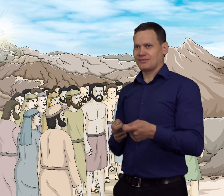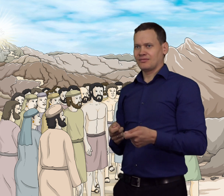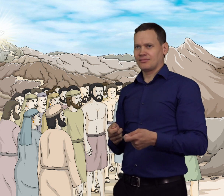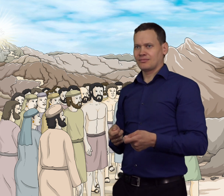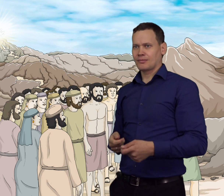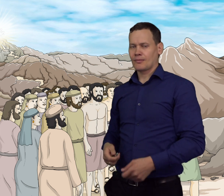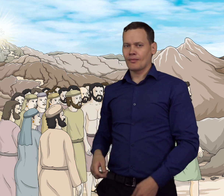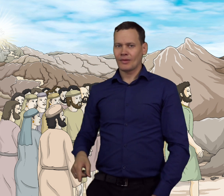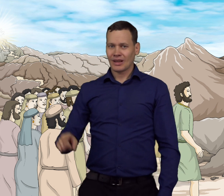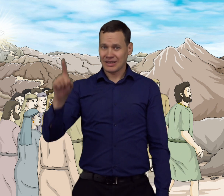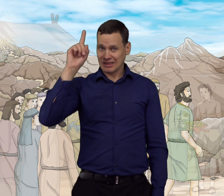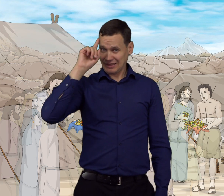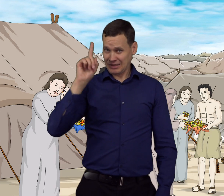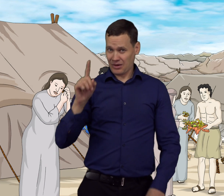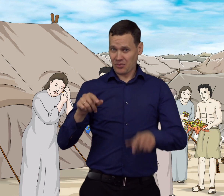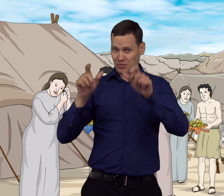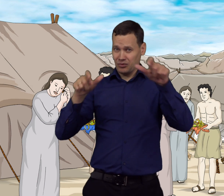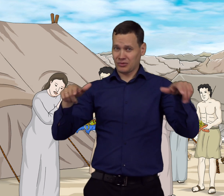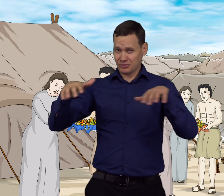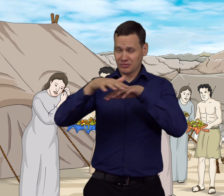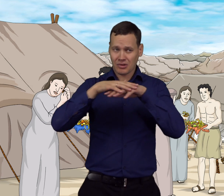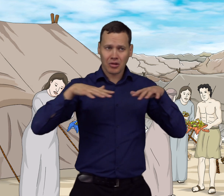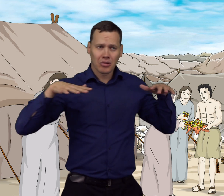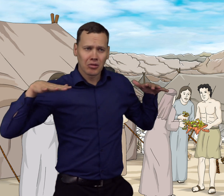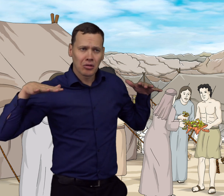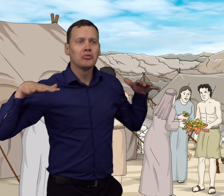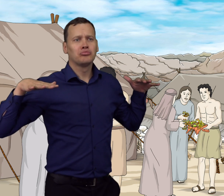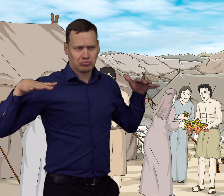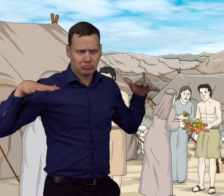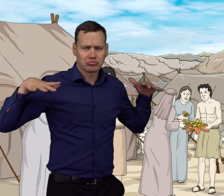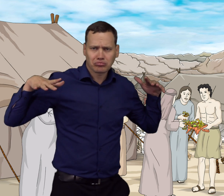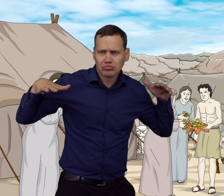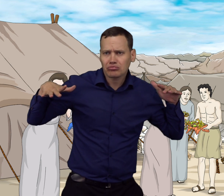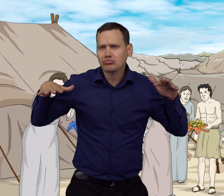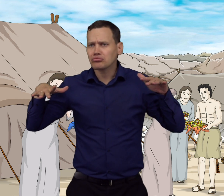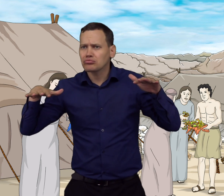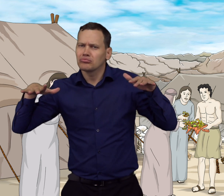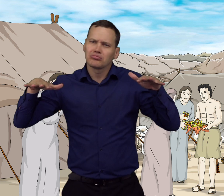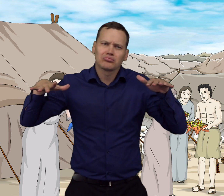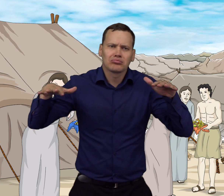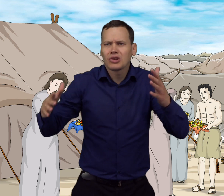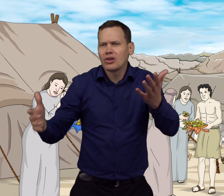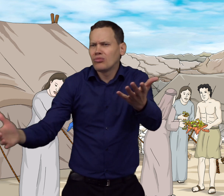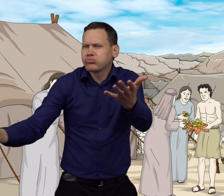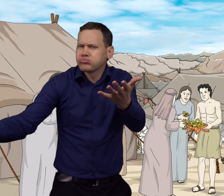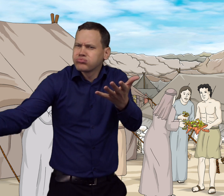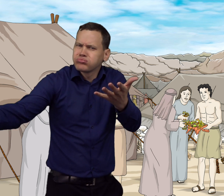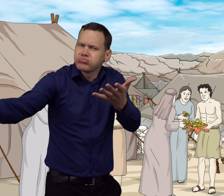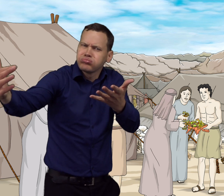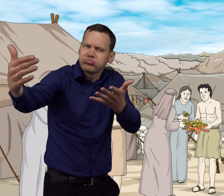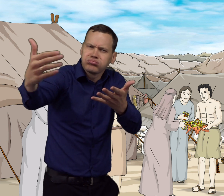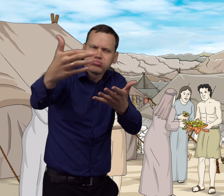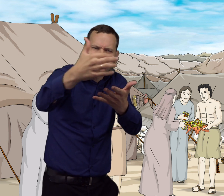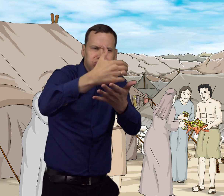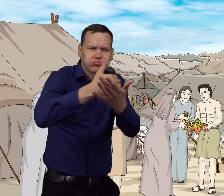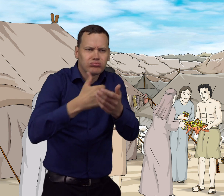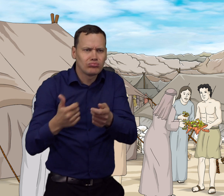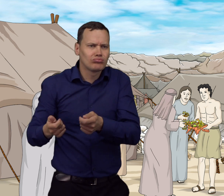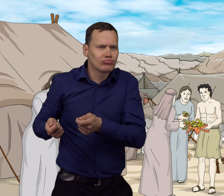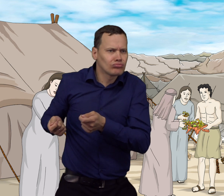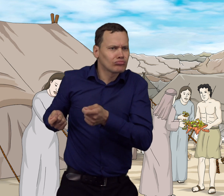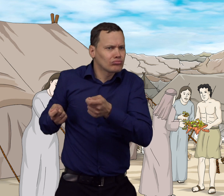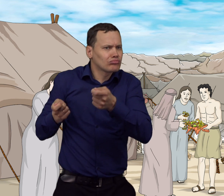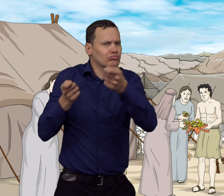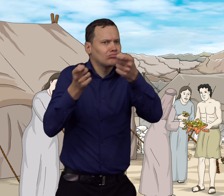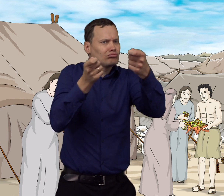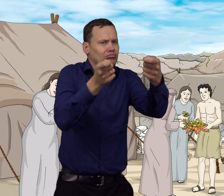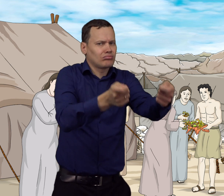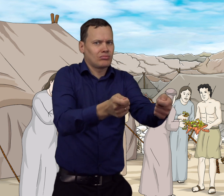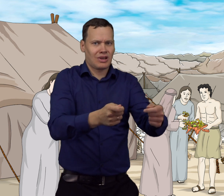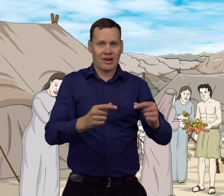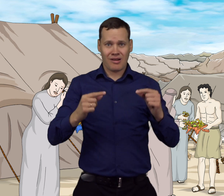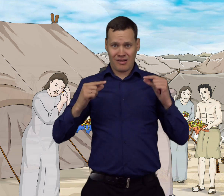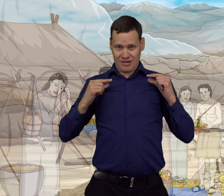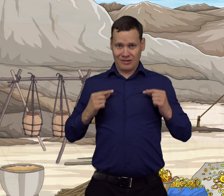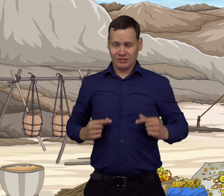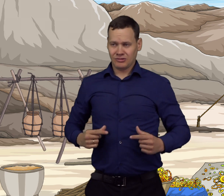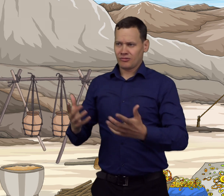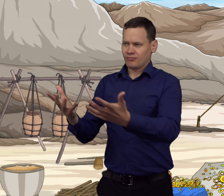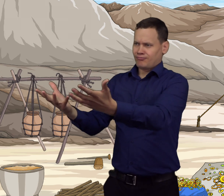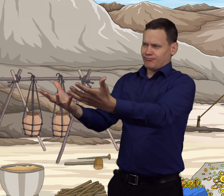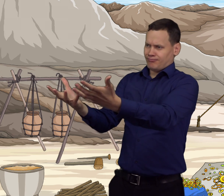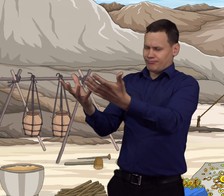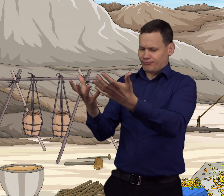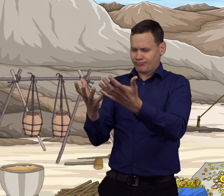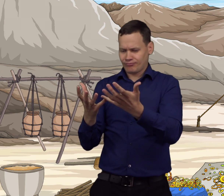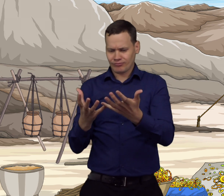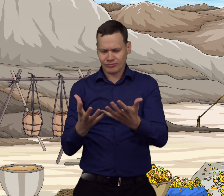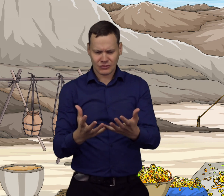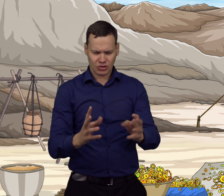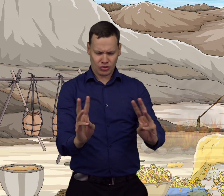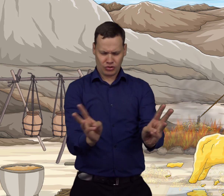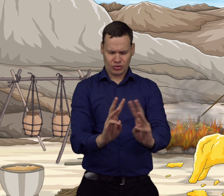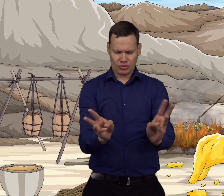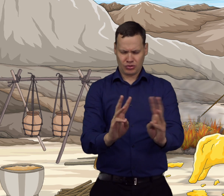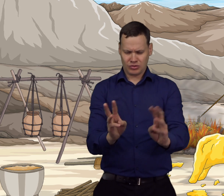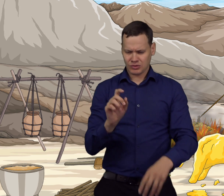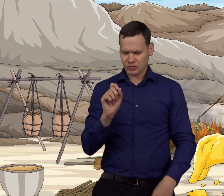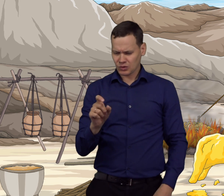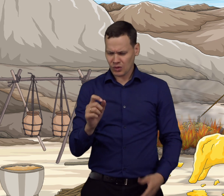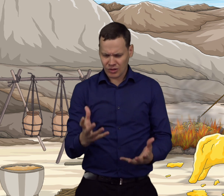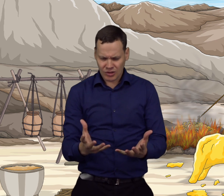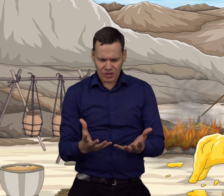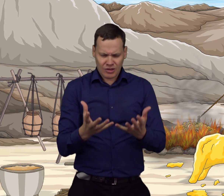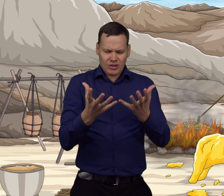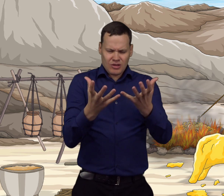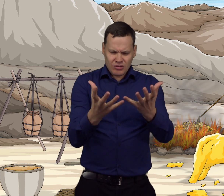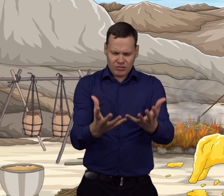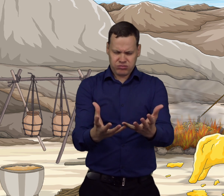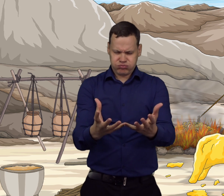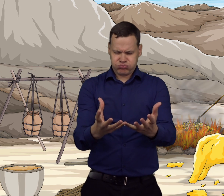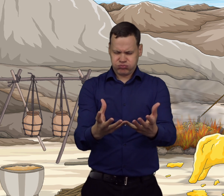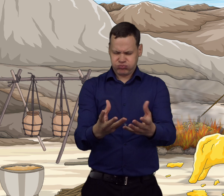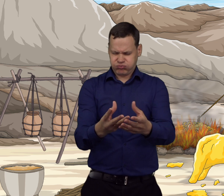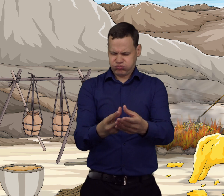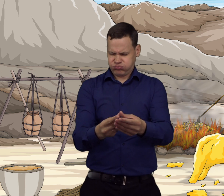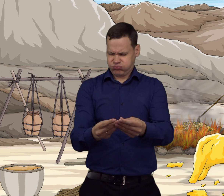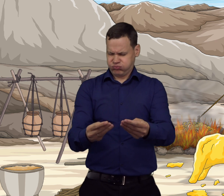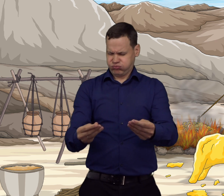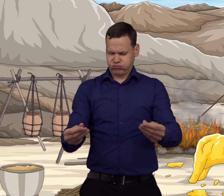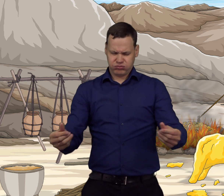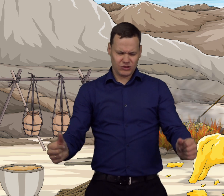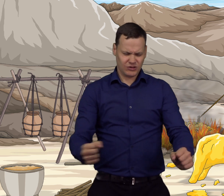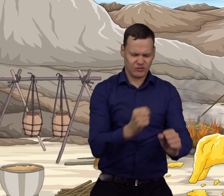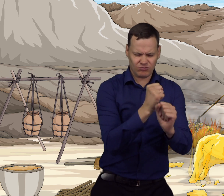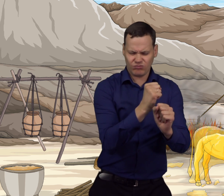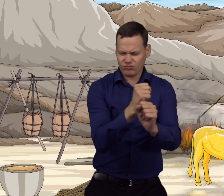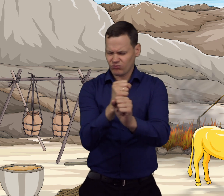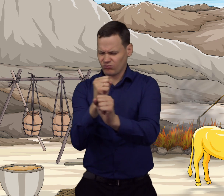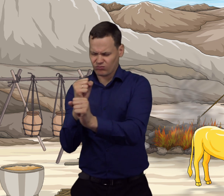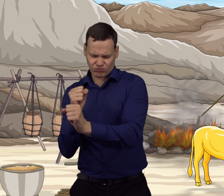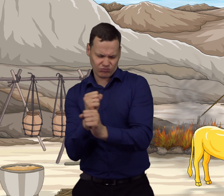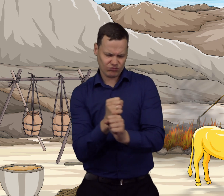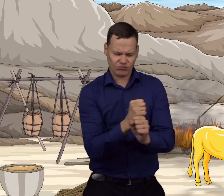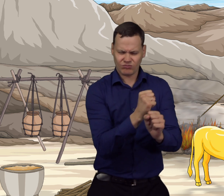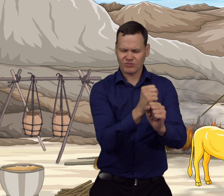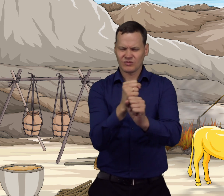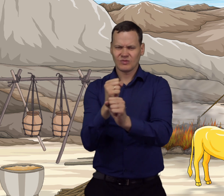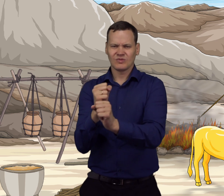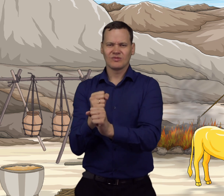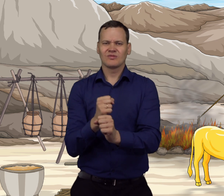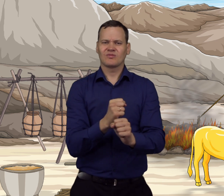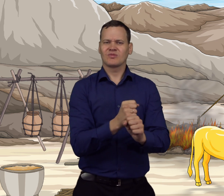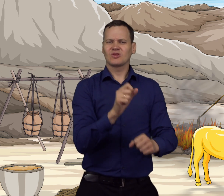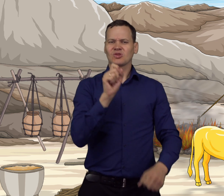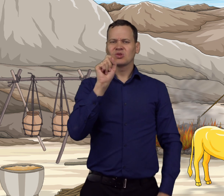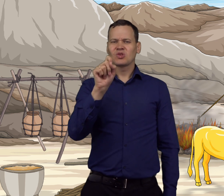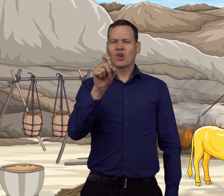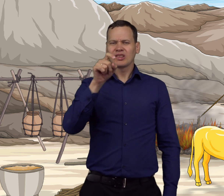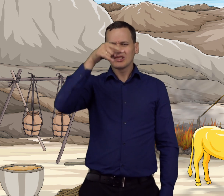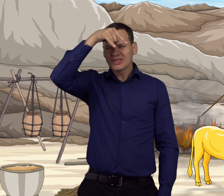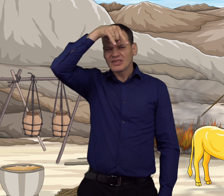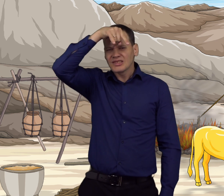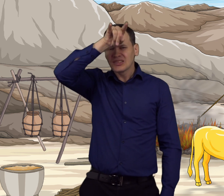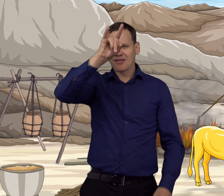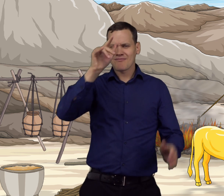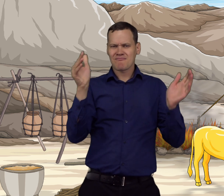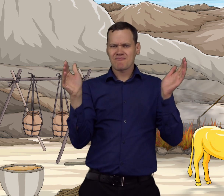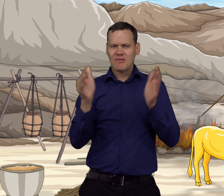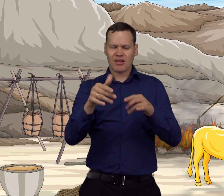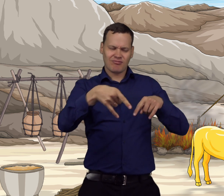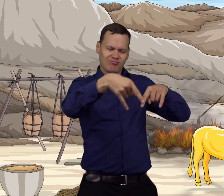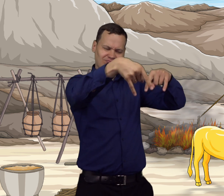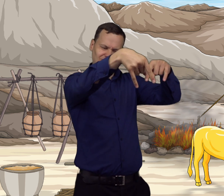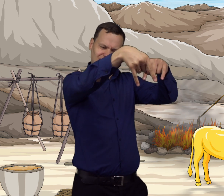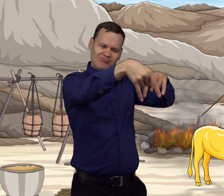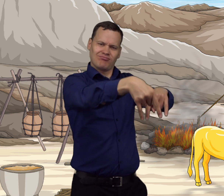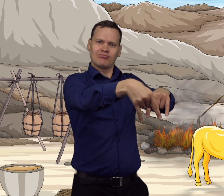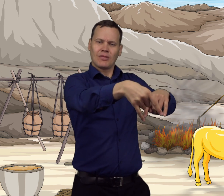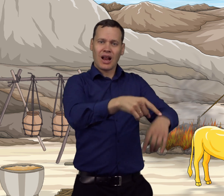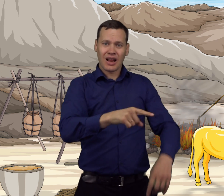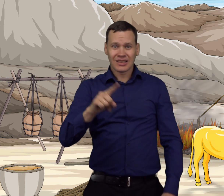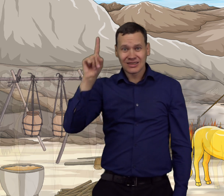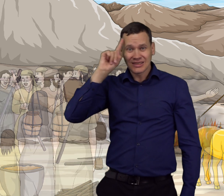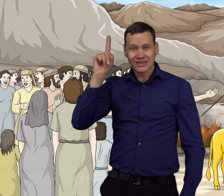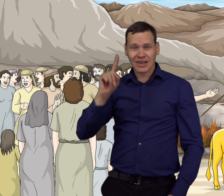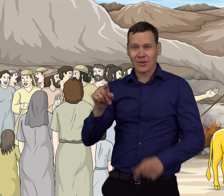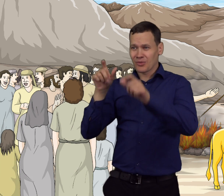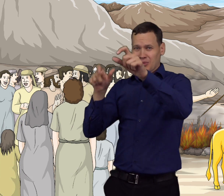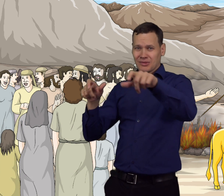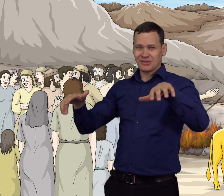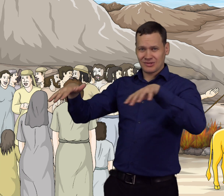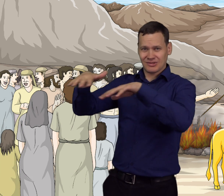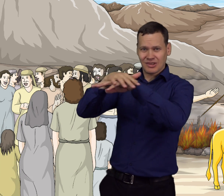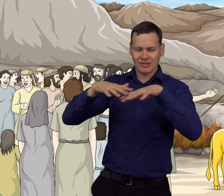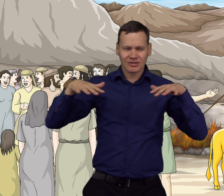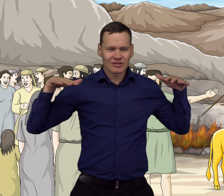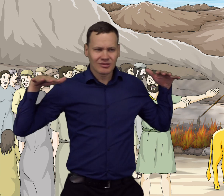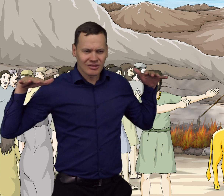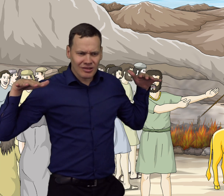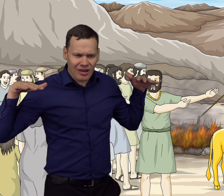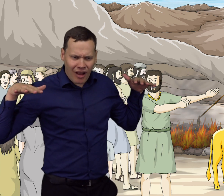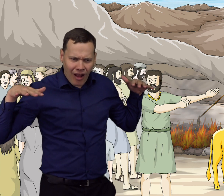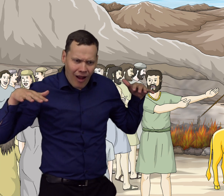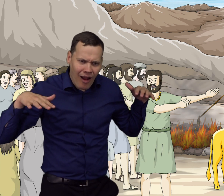Then all the people took off their gold earrings and brought them to Aaron. He took the gold from their hands, and with an engraving tool he fashioned it into a molten calf.